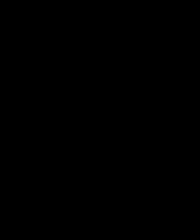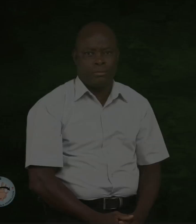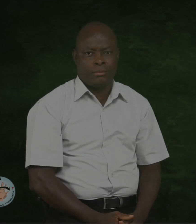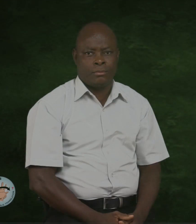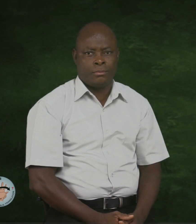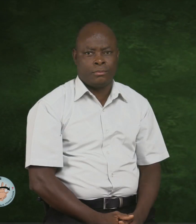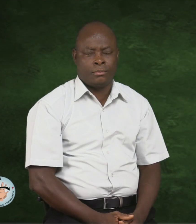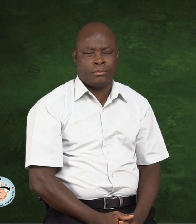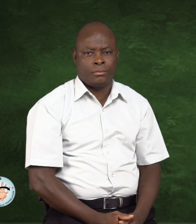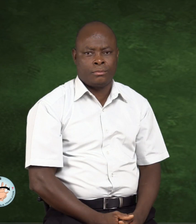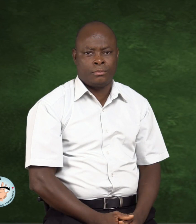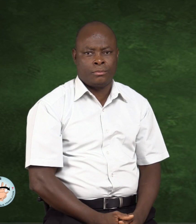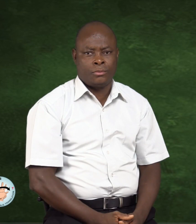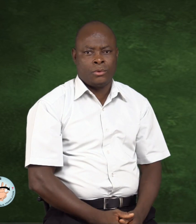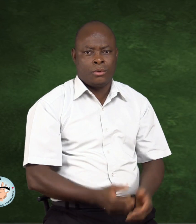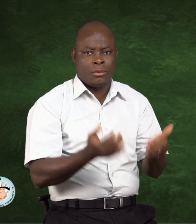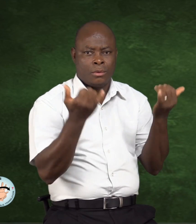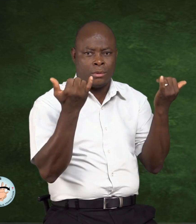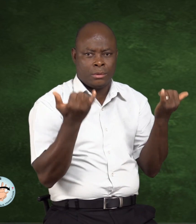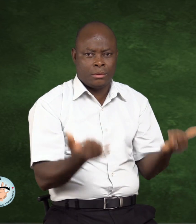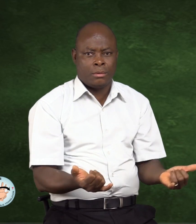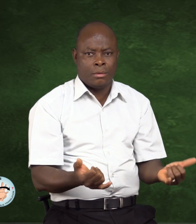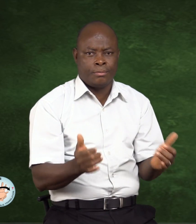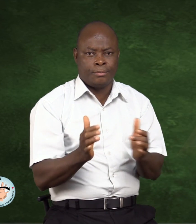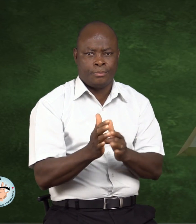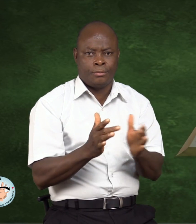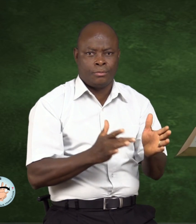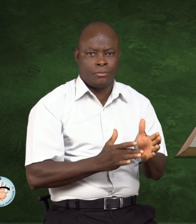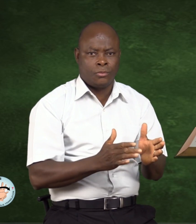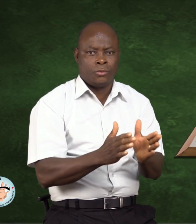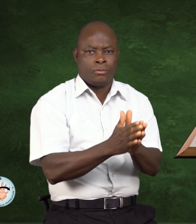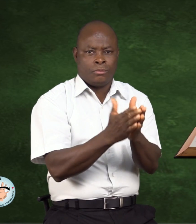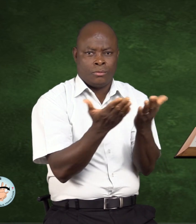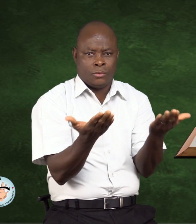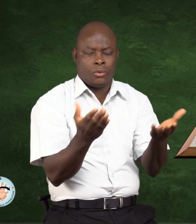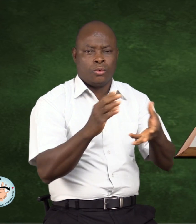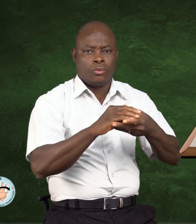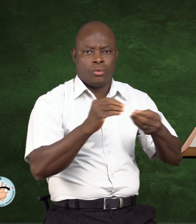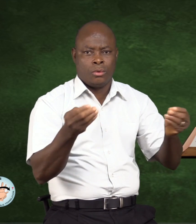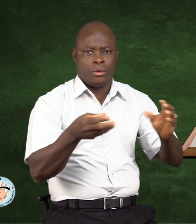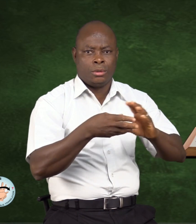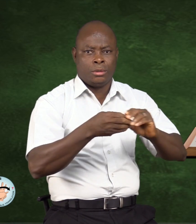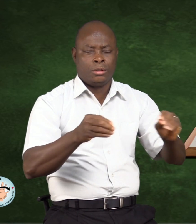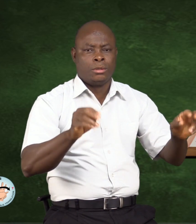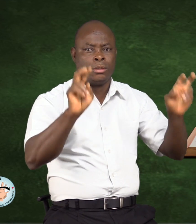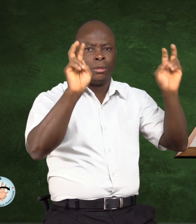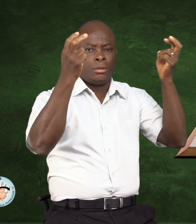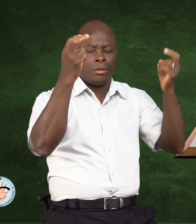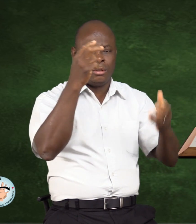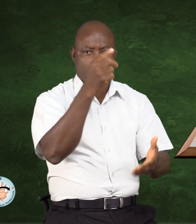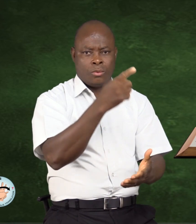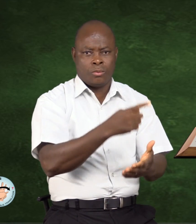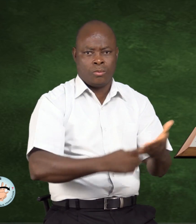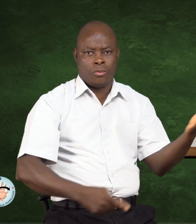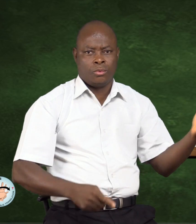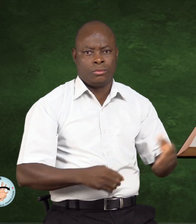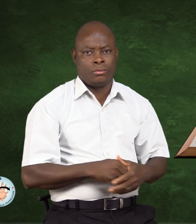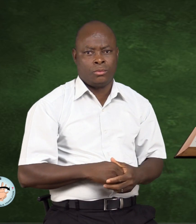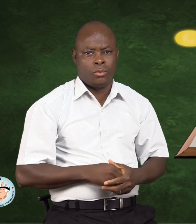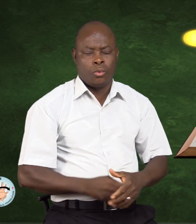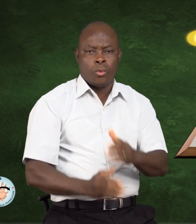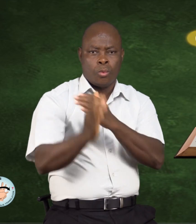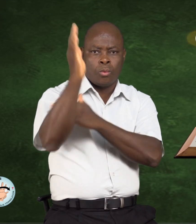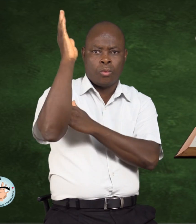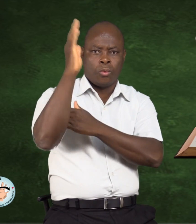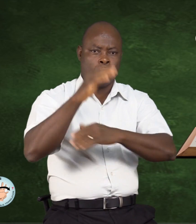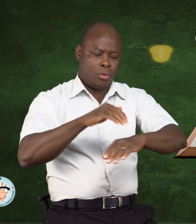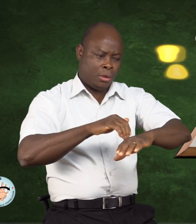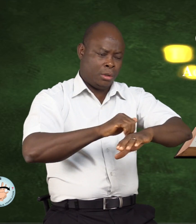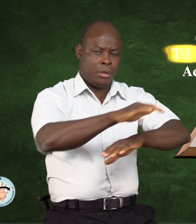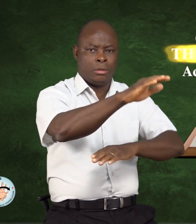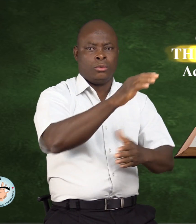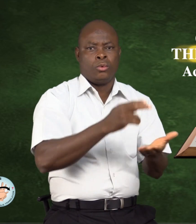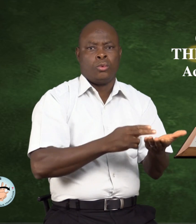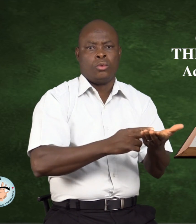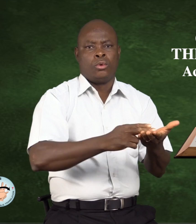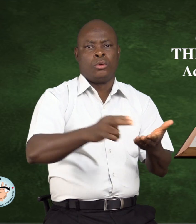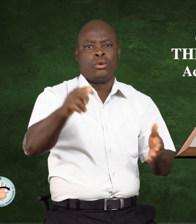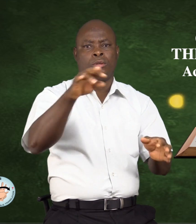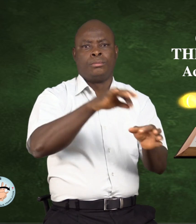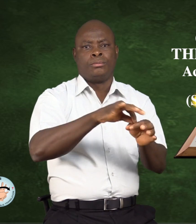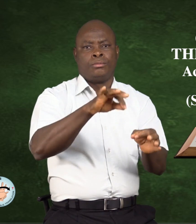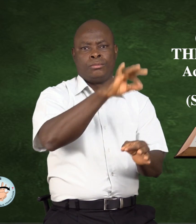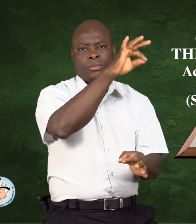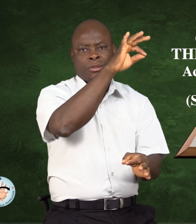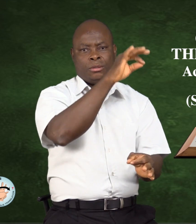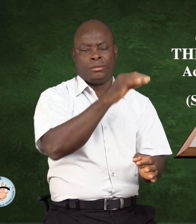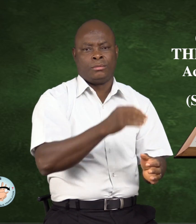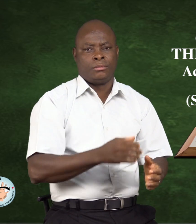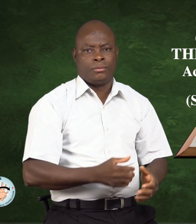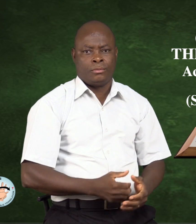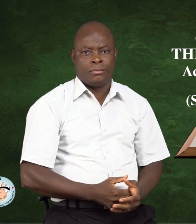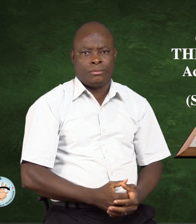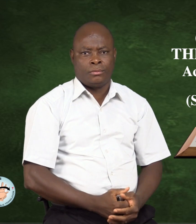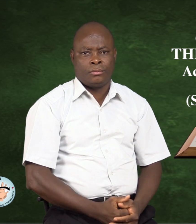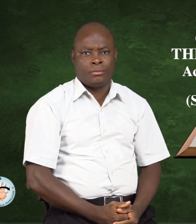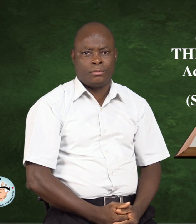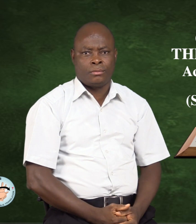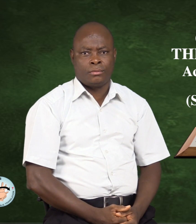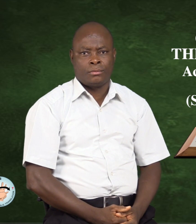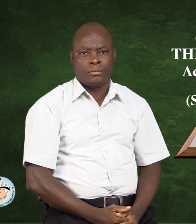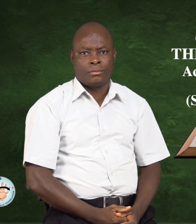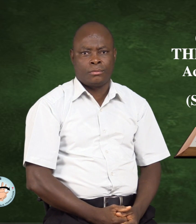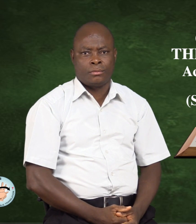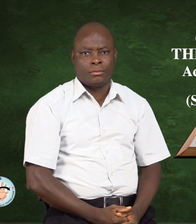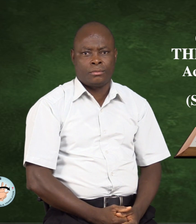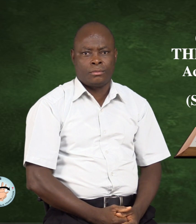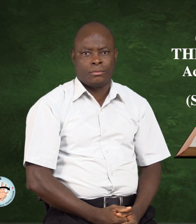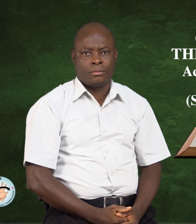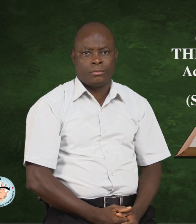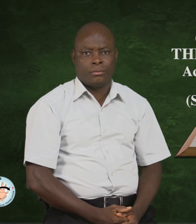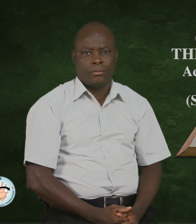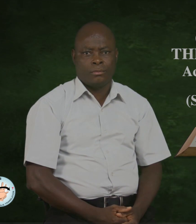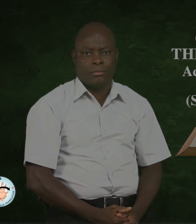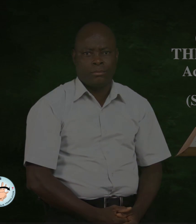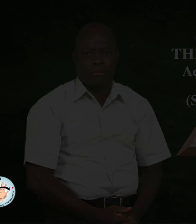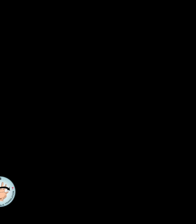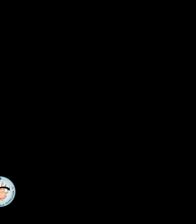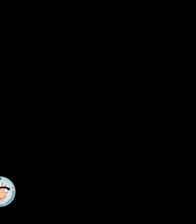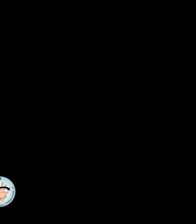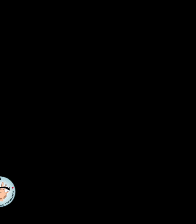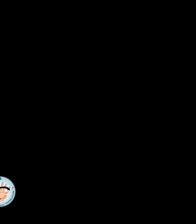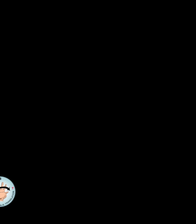God sends the Holy Spirit